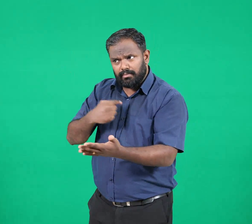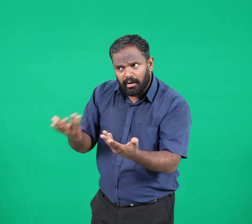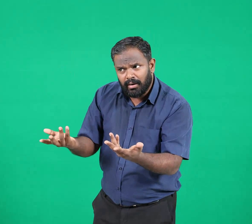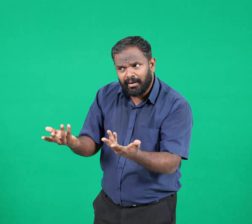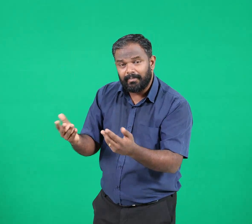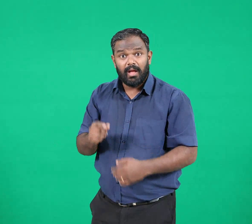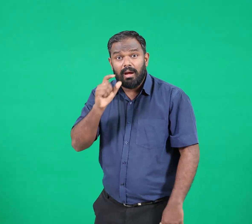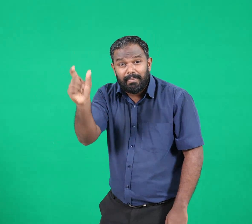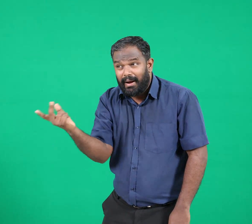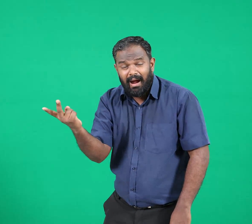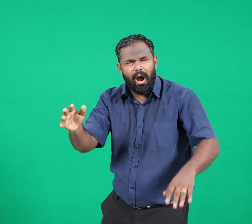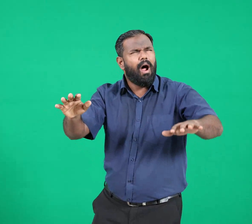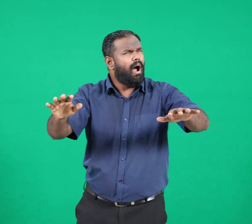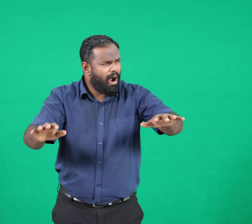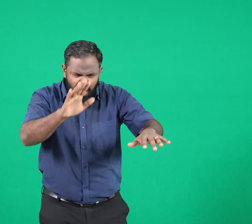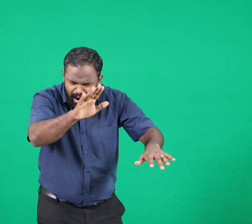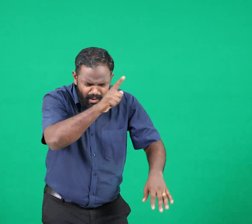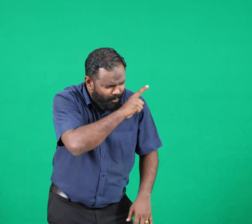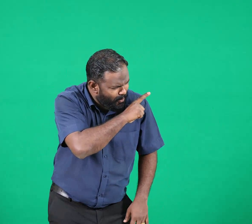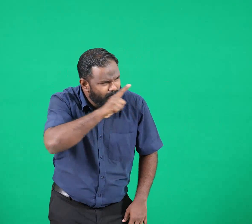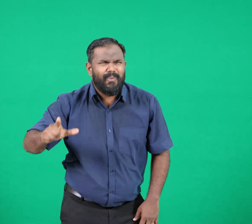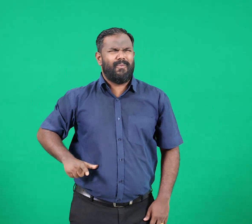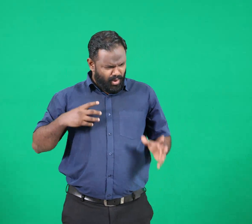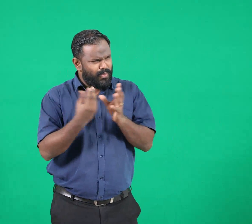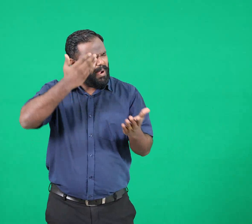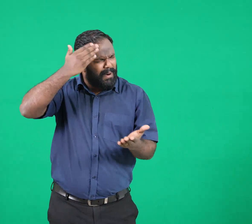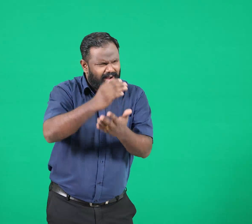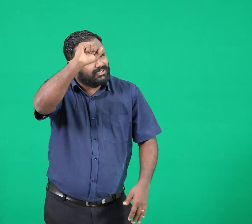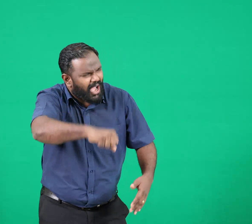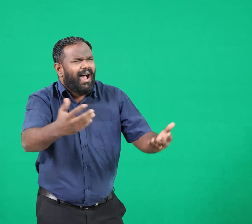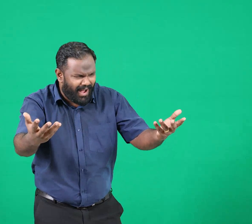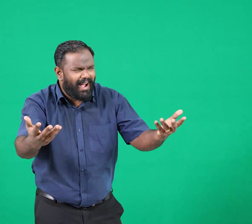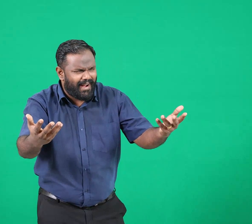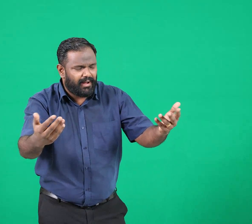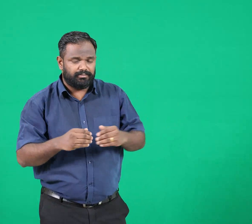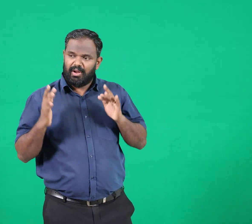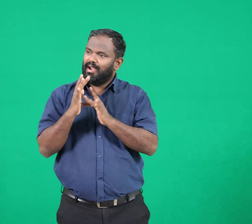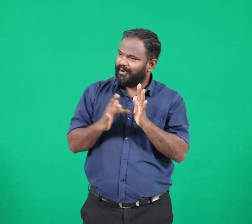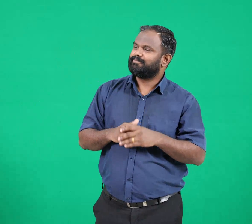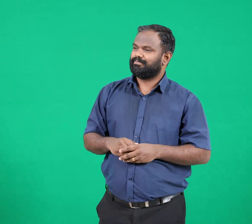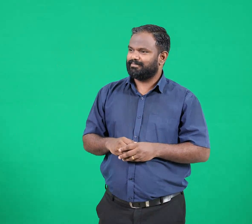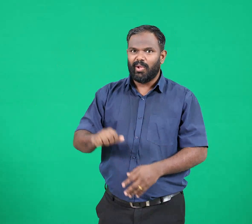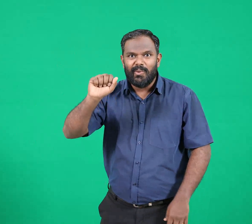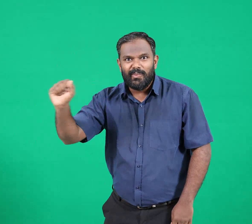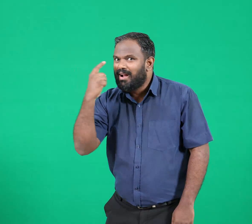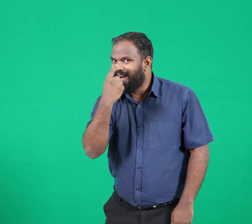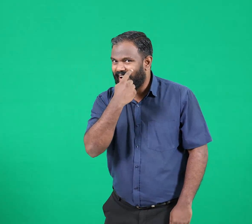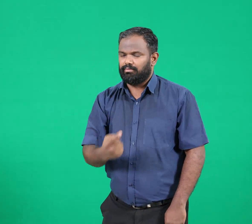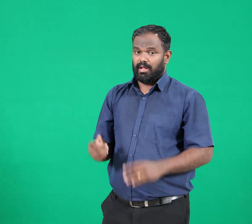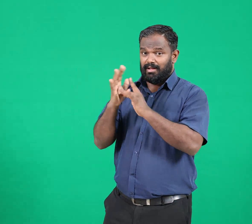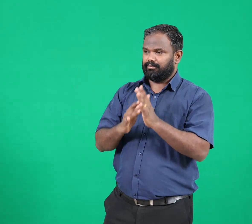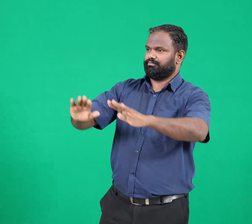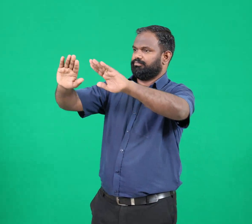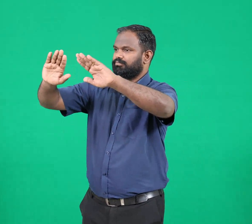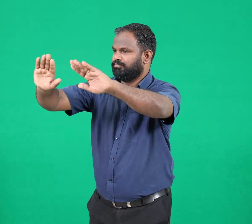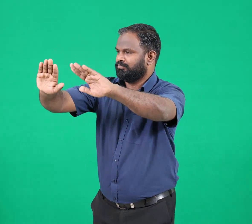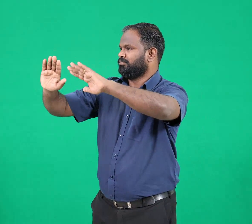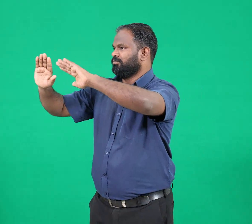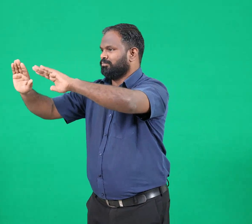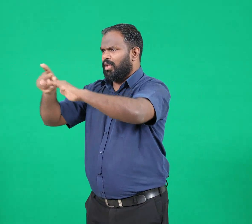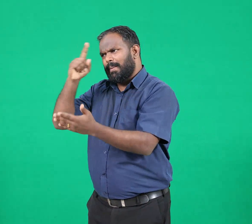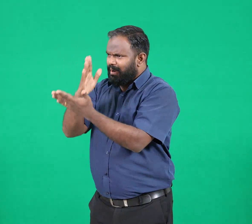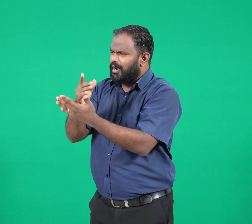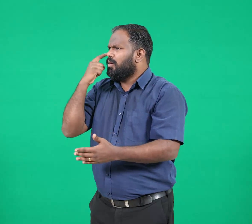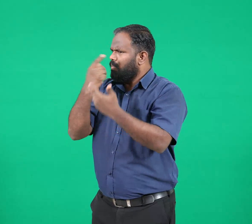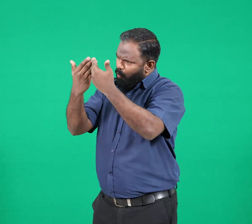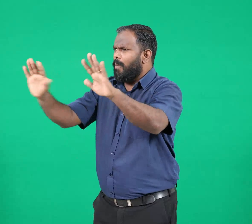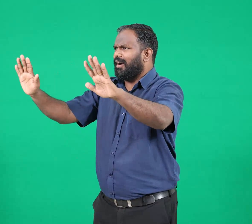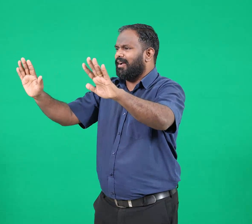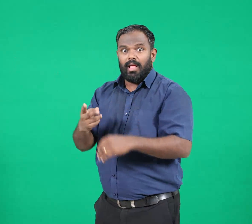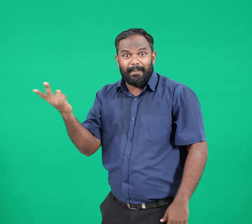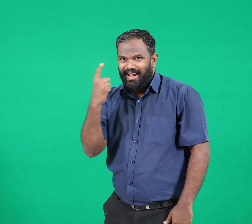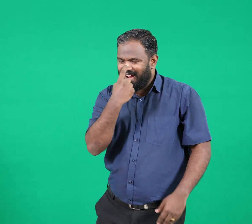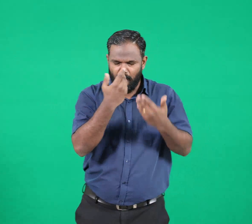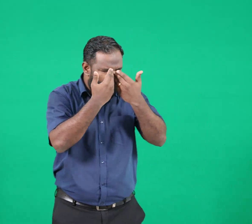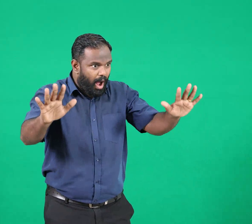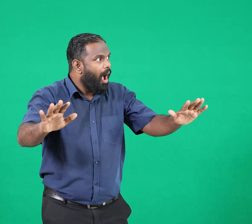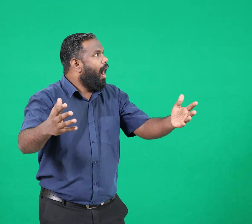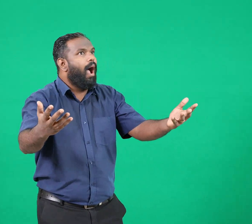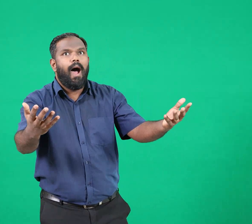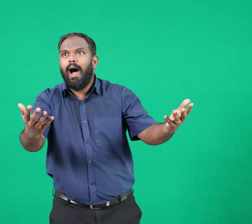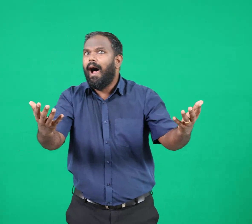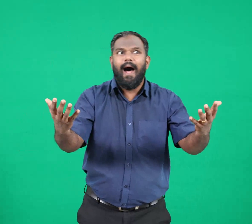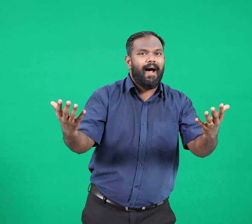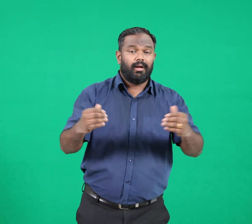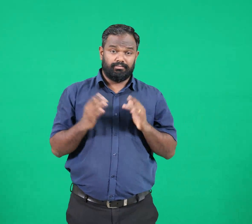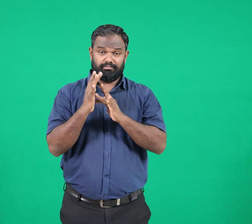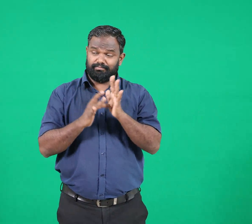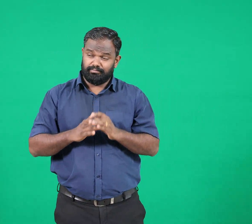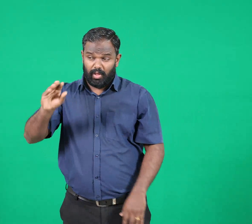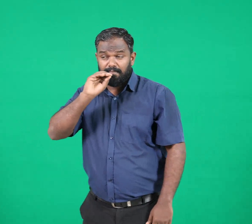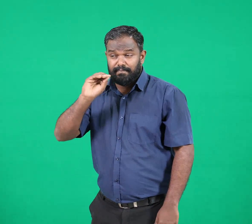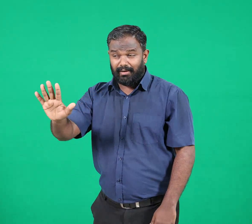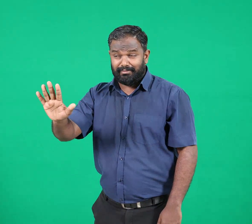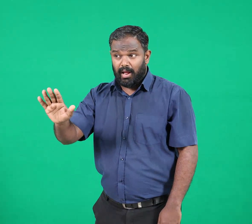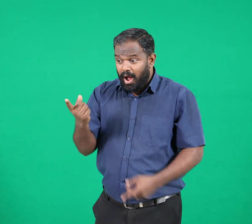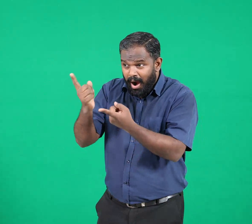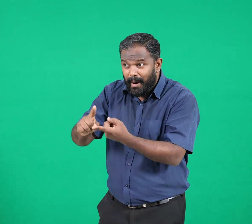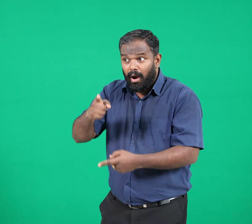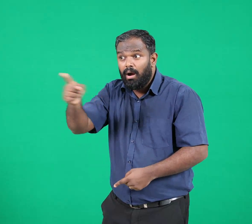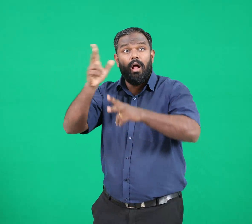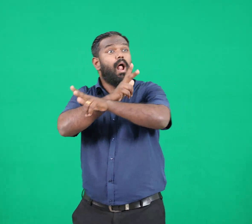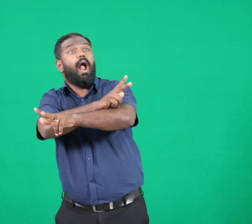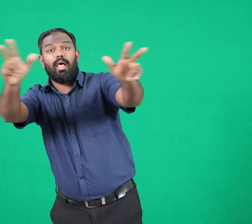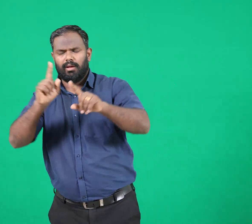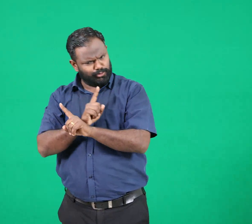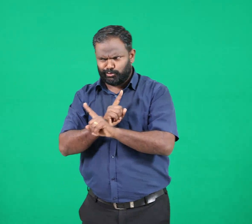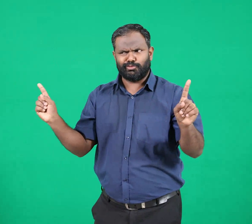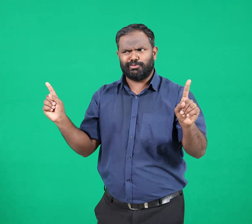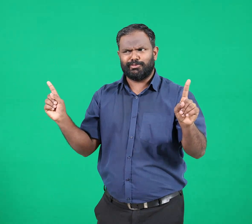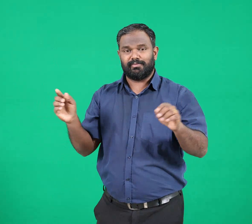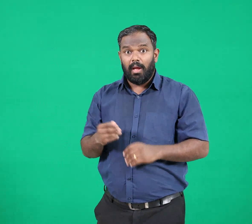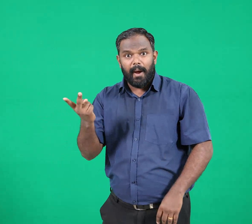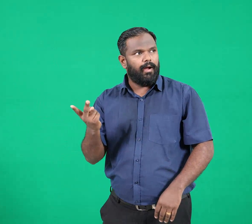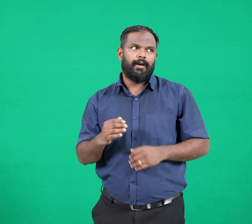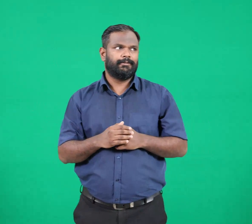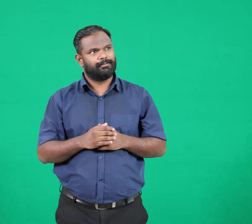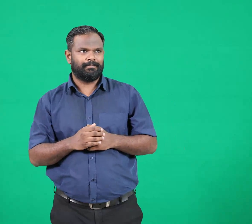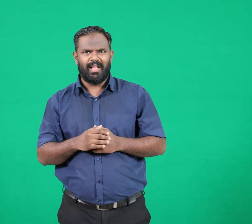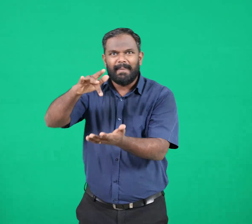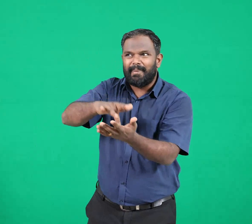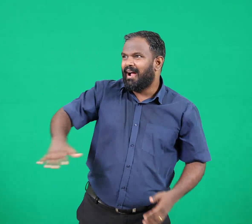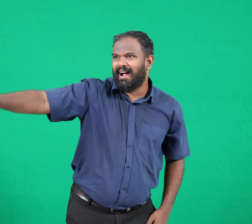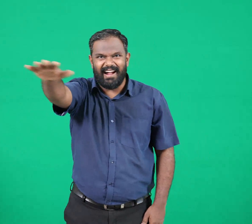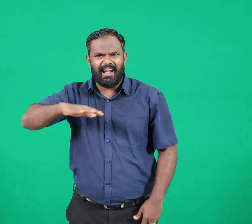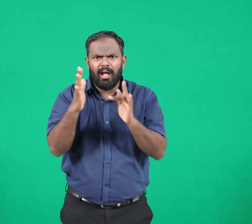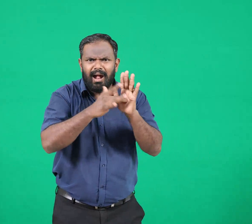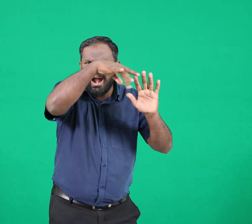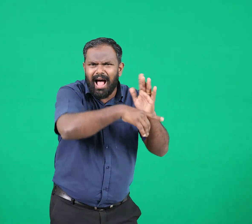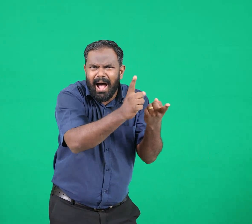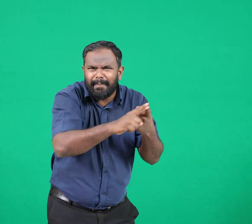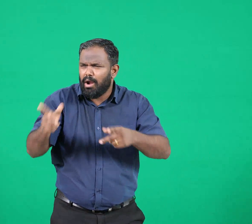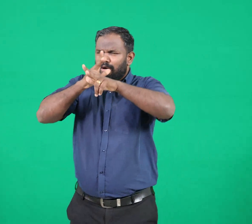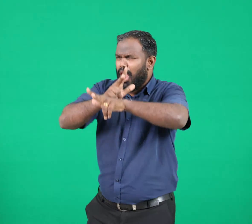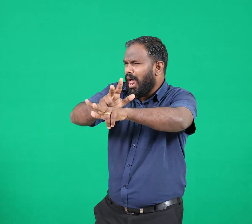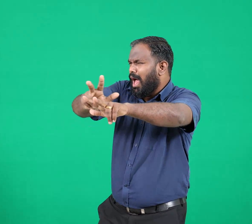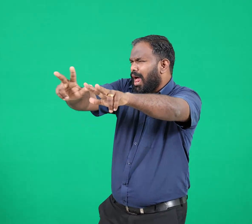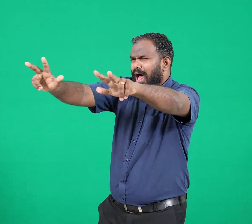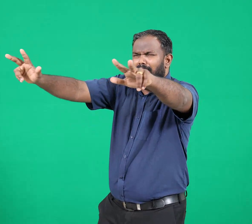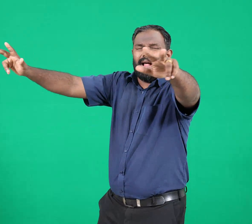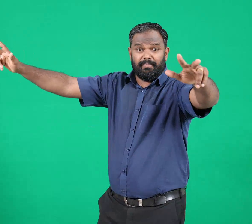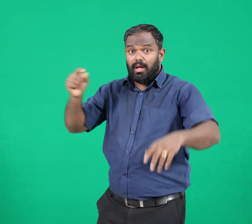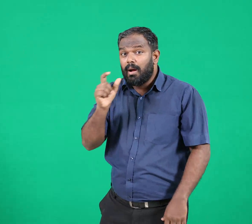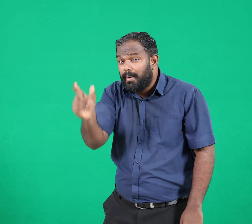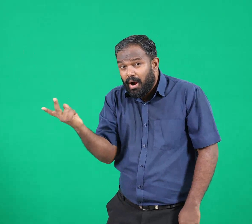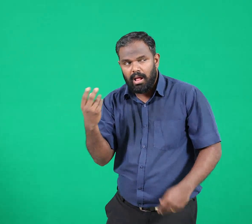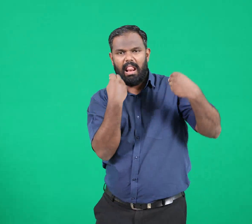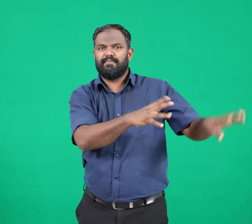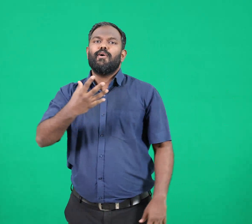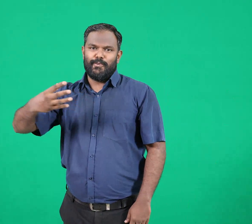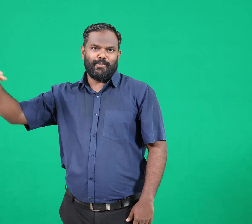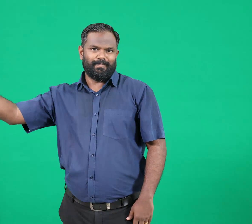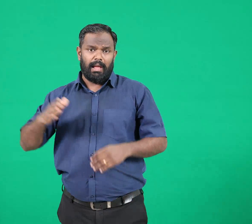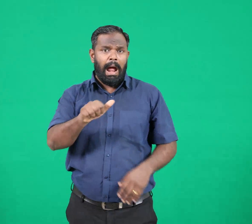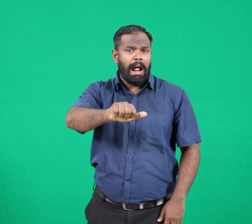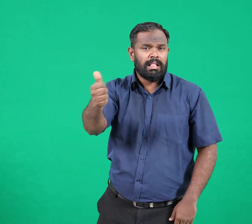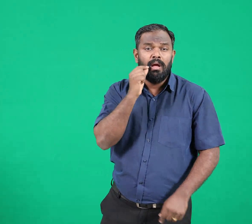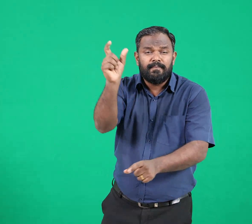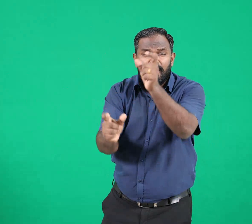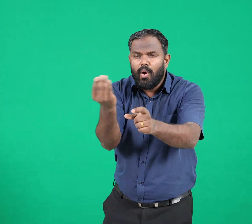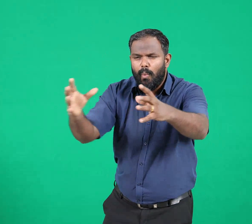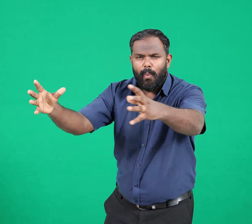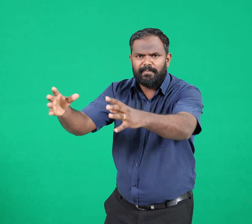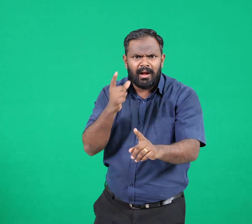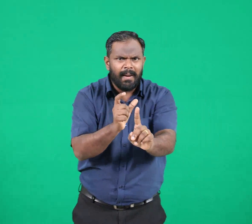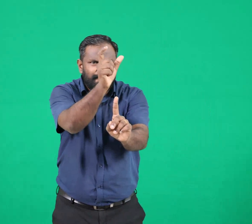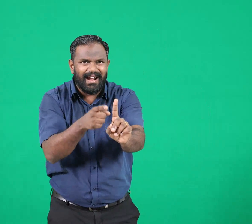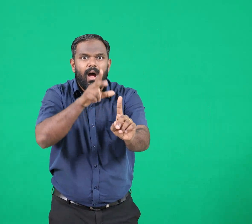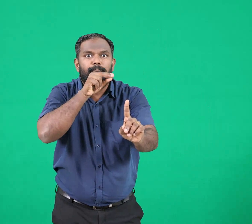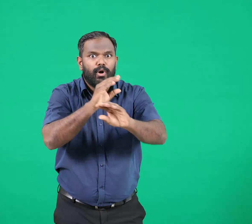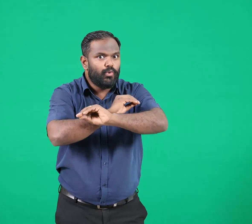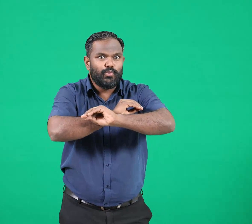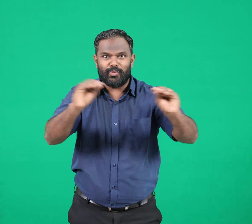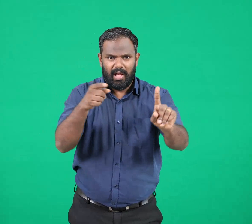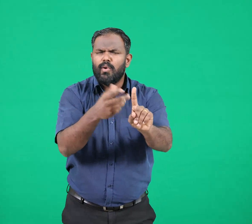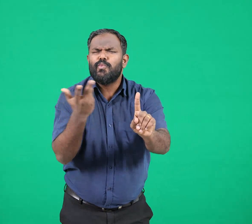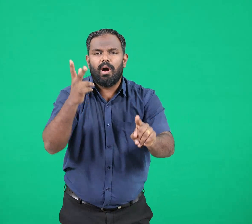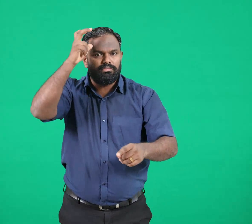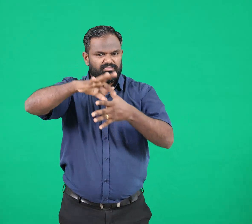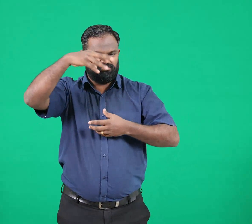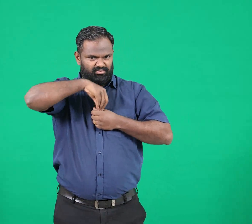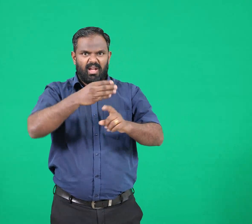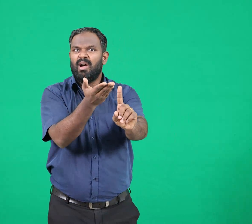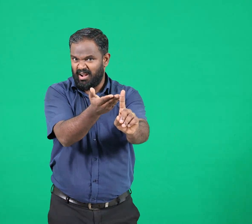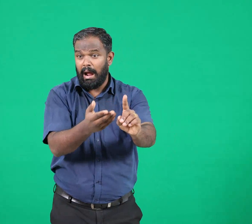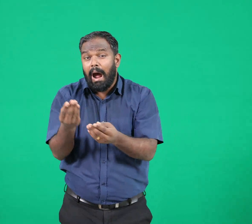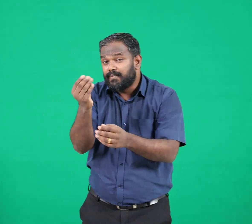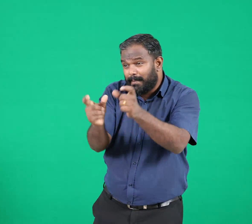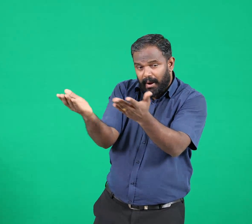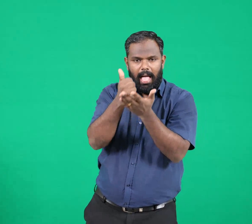Then He touched their eyes and said, "According to your faith will it be done to you." And their eyes were opened. Jesus warned them sternly, "See that no one finds out about this!" But they went out and spread the news about Him throughout the land.